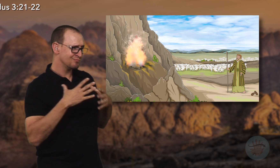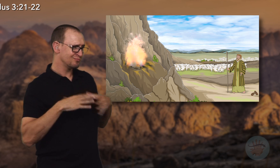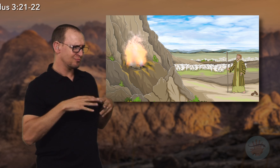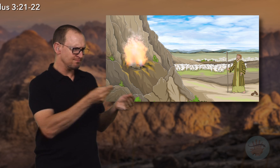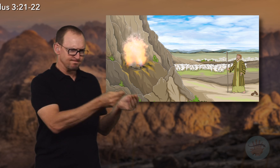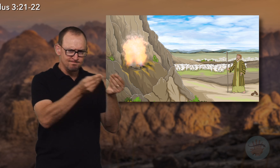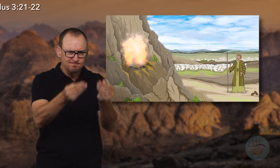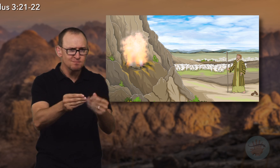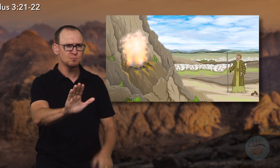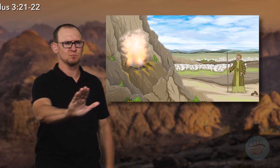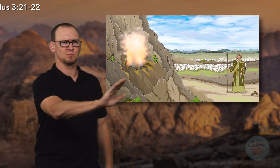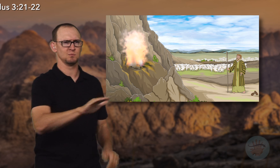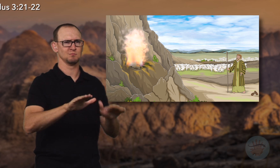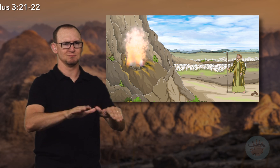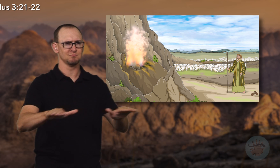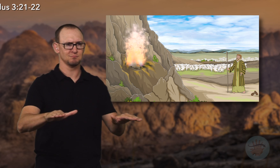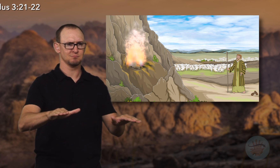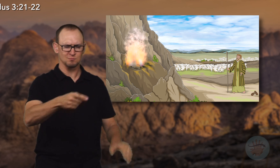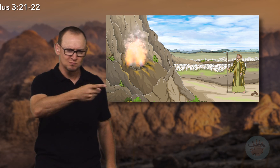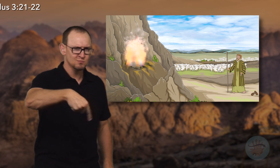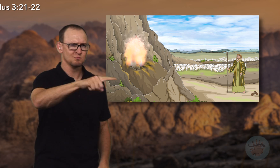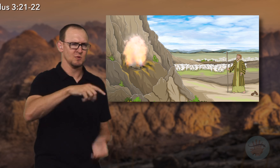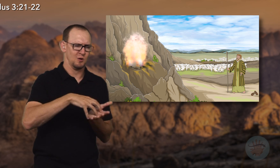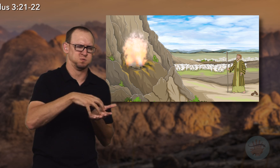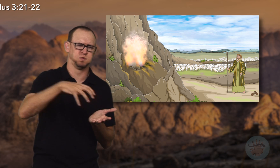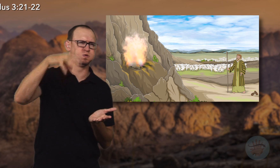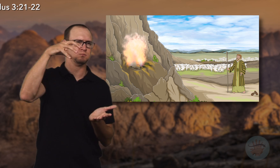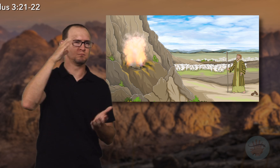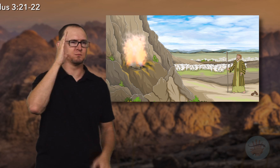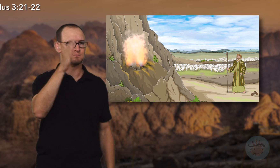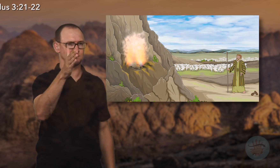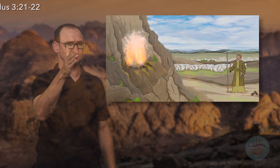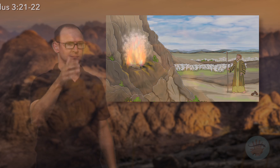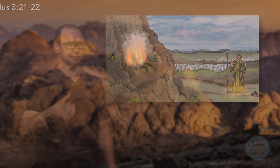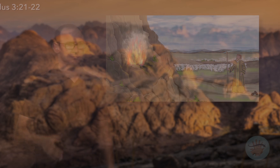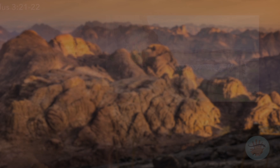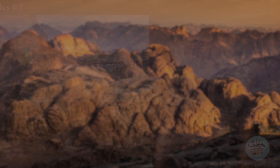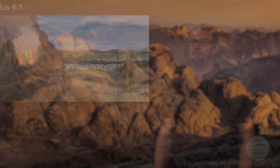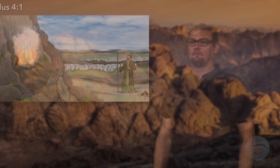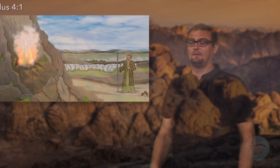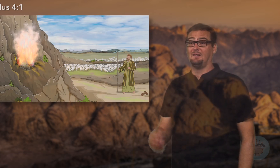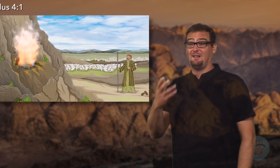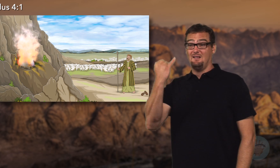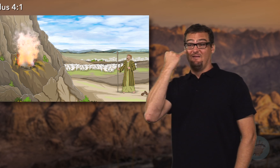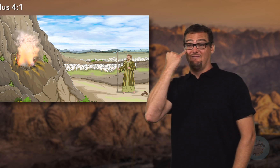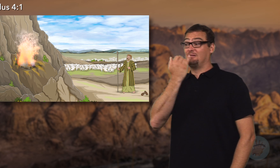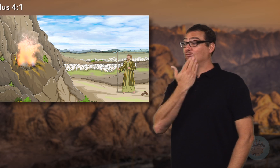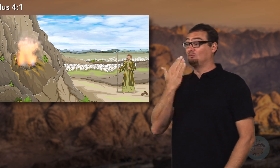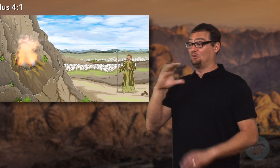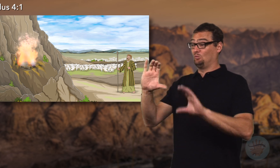So you will plunder the Egyptians.”